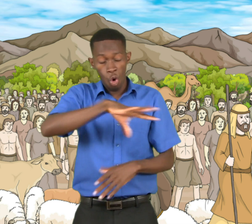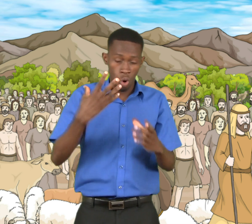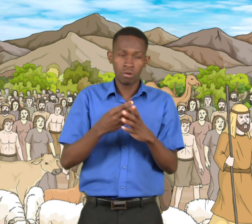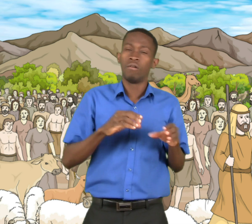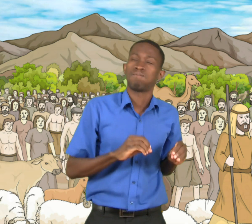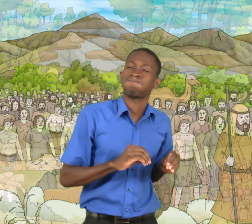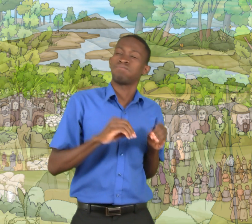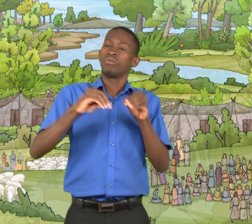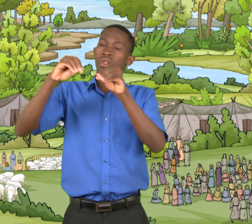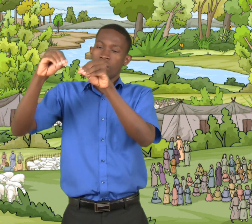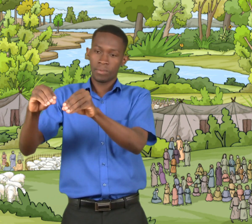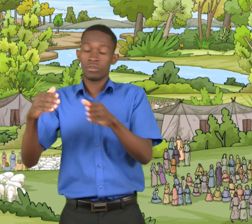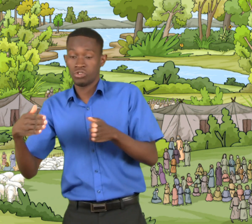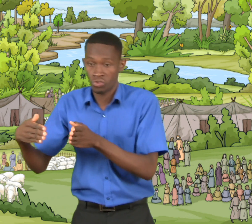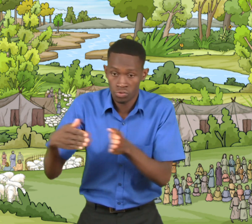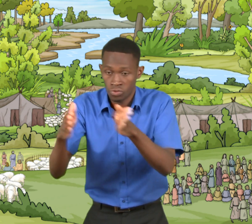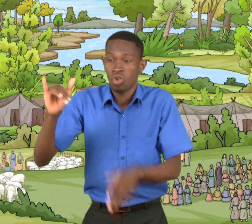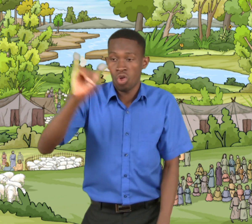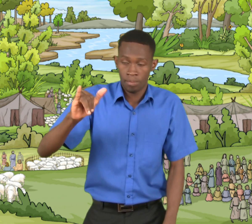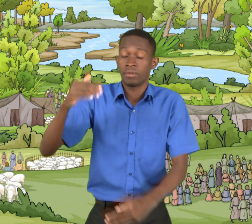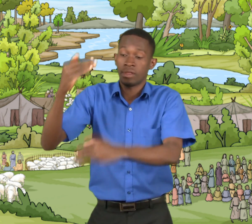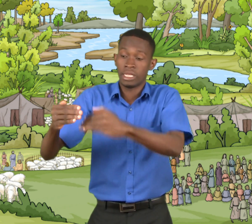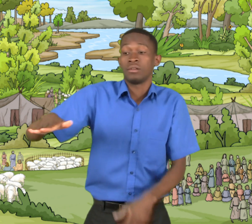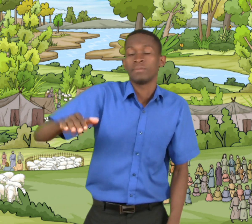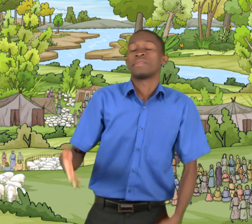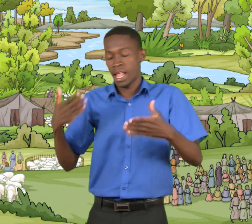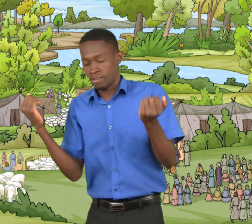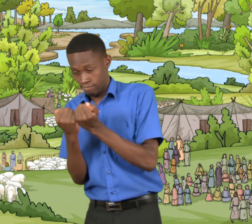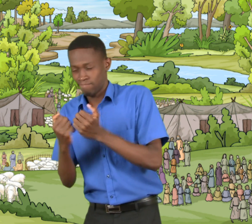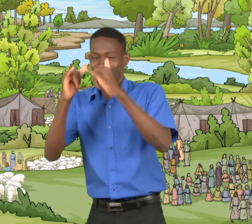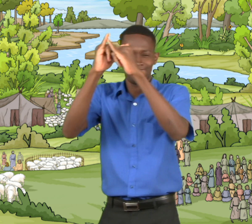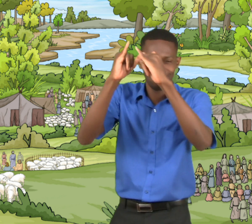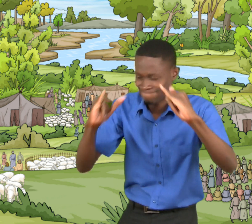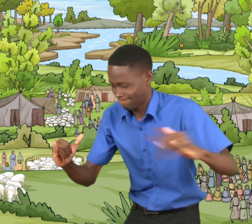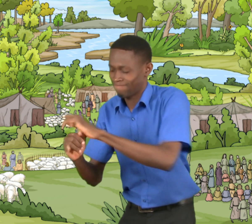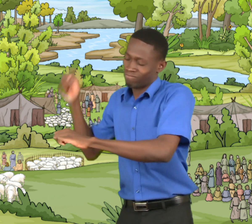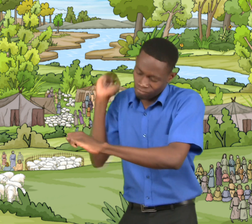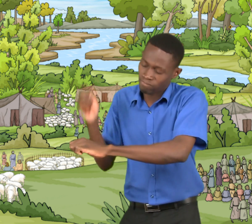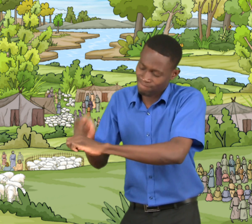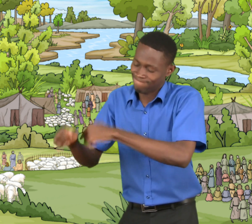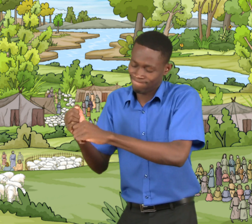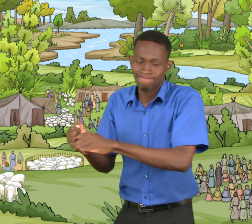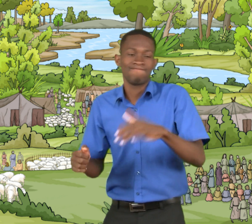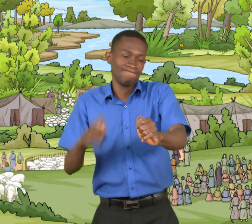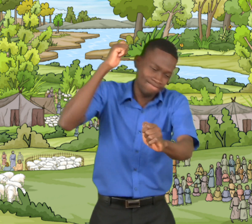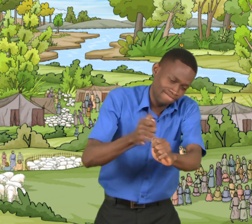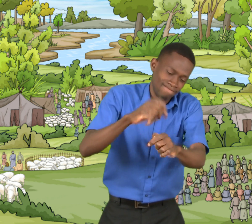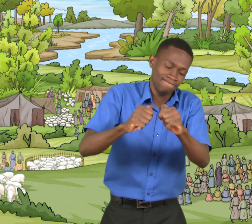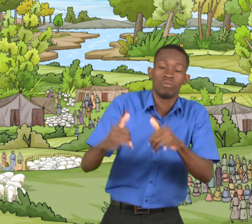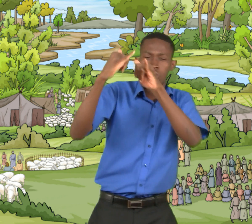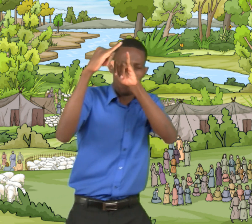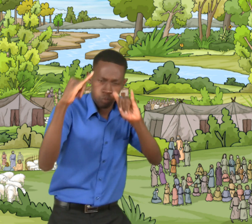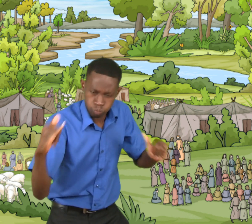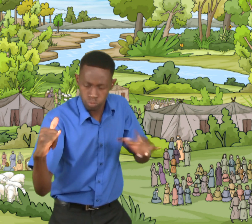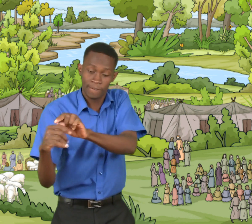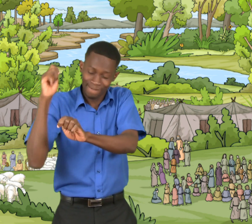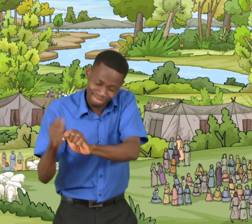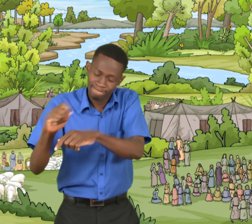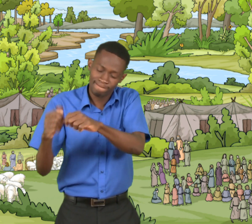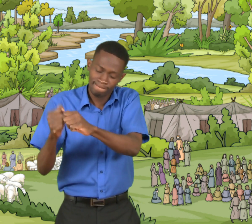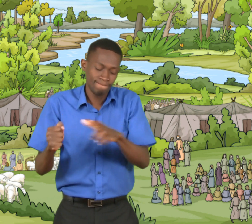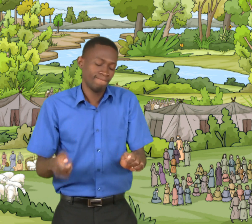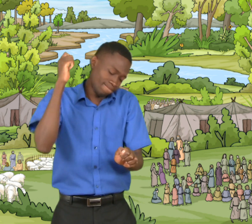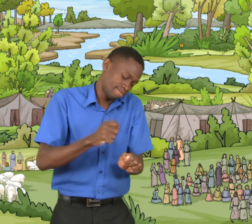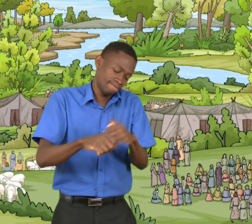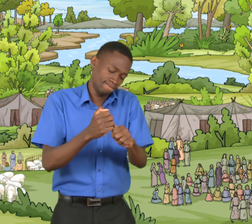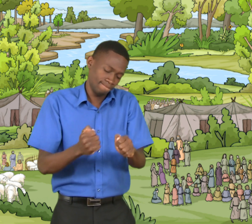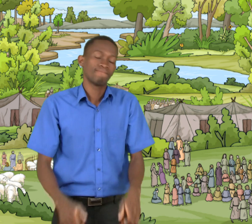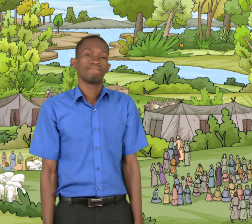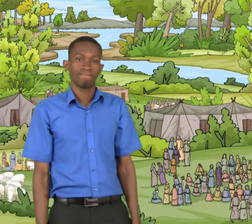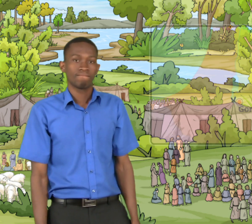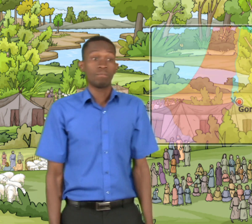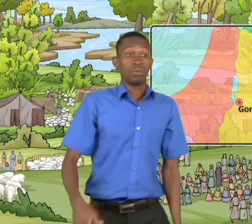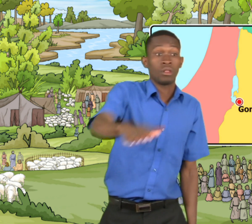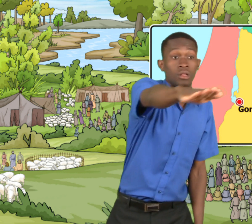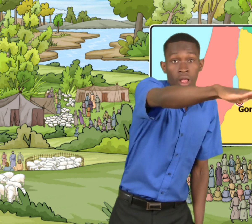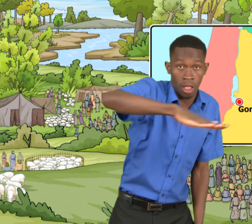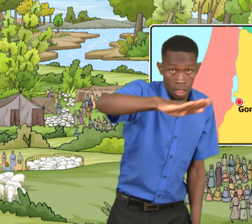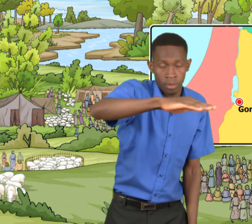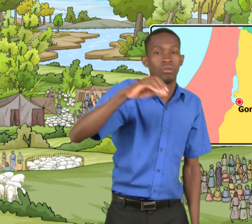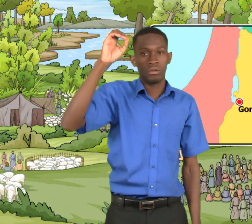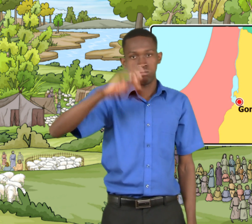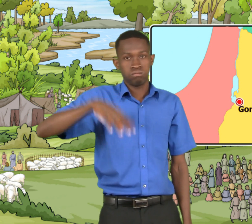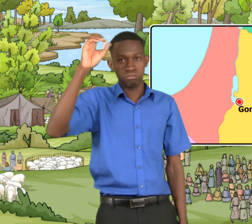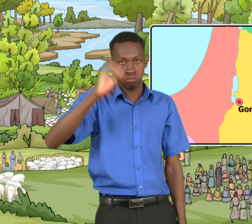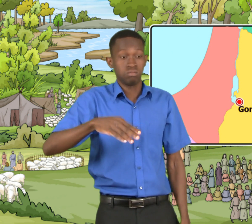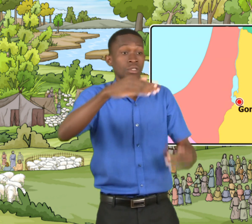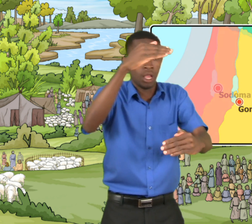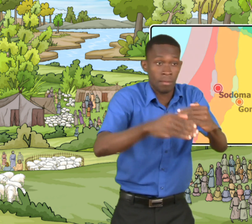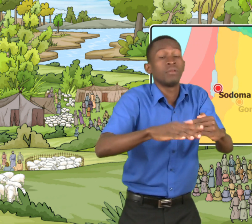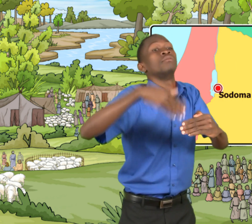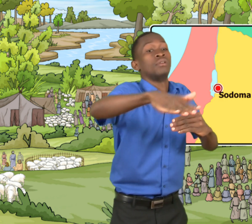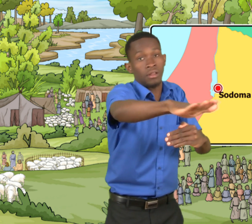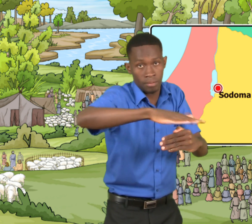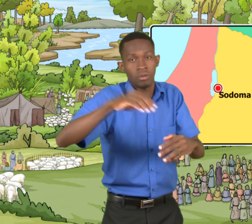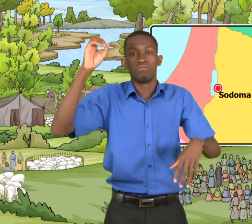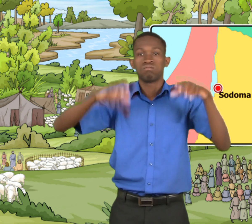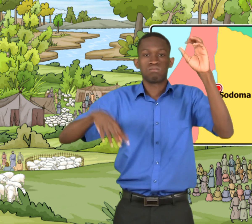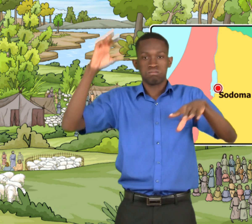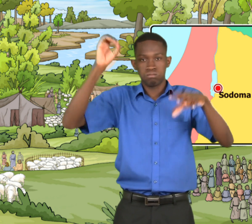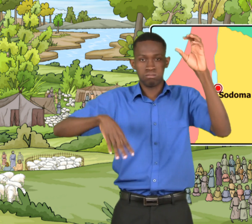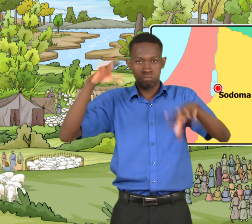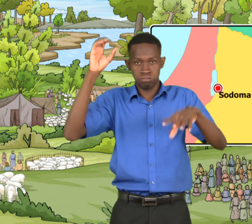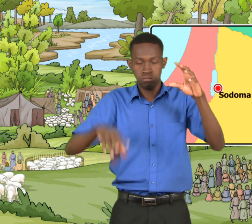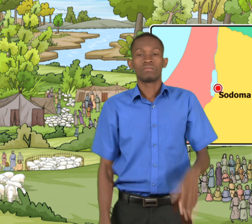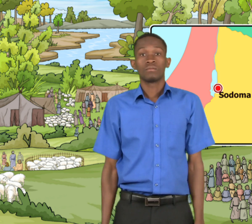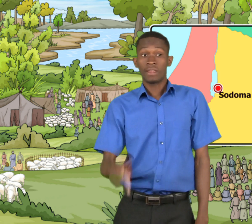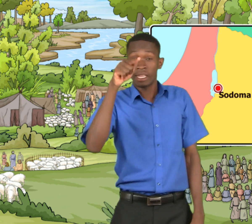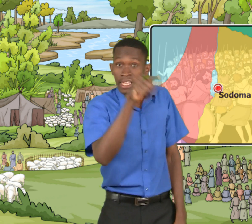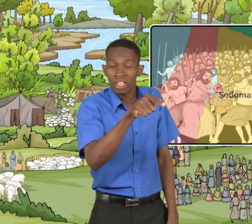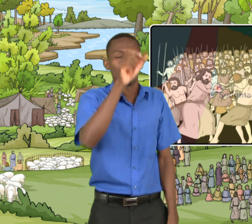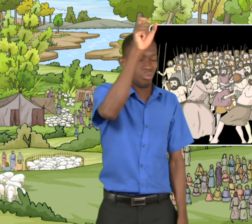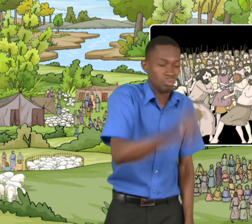Abram lived in the land of Canaan, but Lot settled in the cities of the plain and pitched his tent toward Sodom.